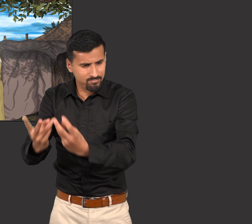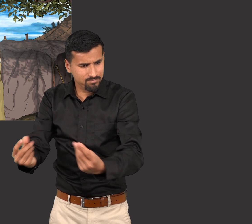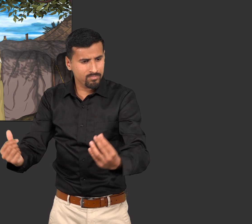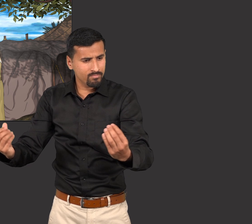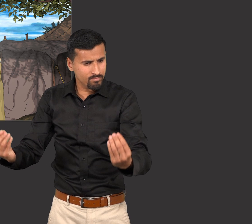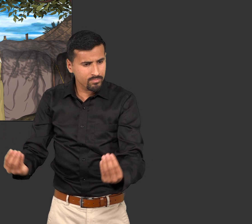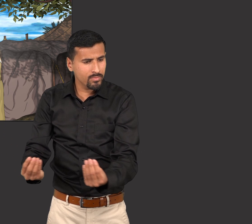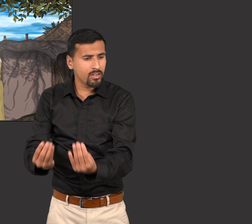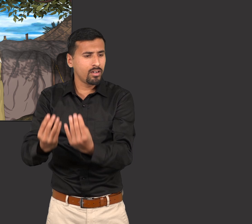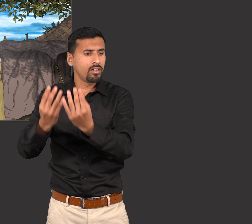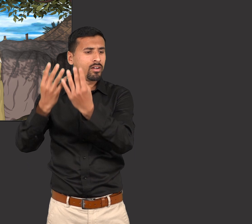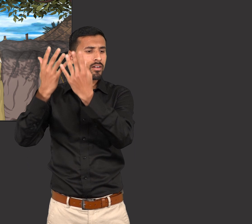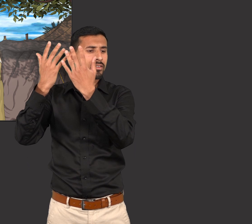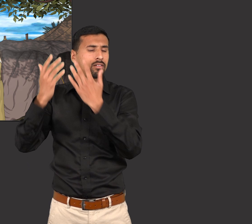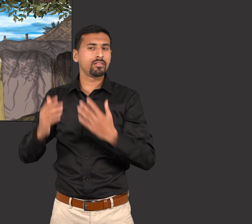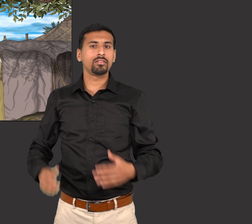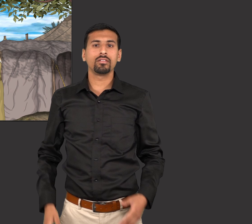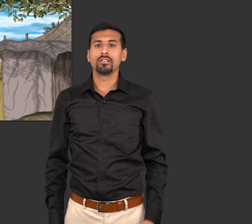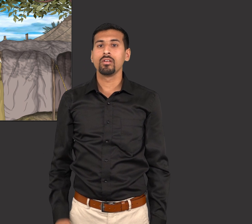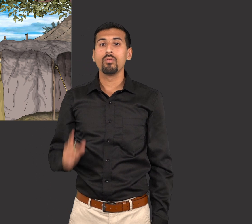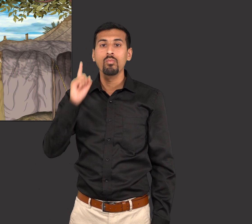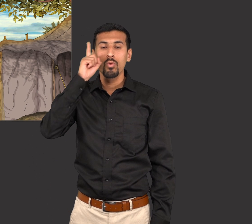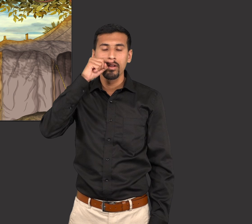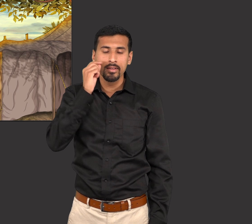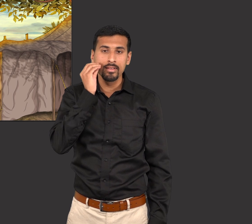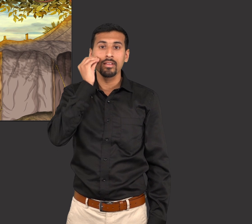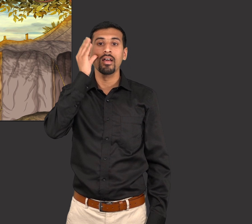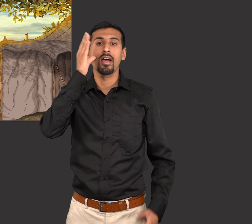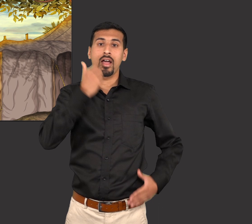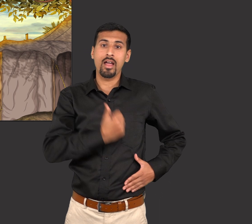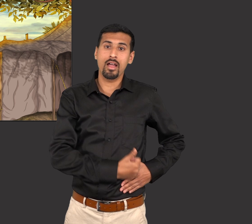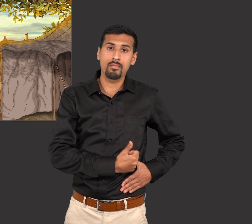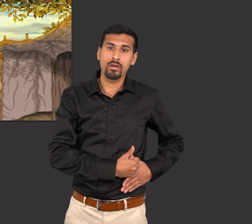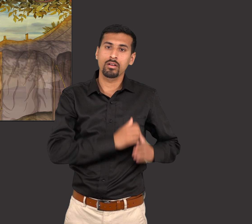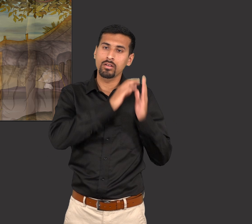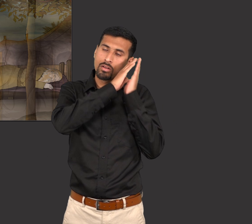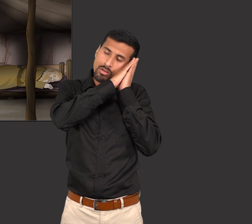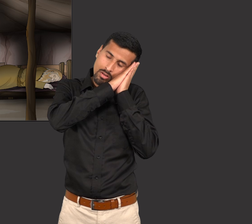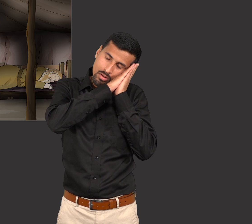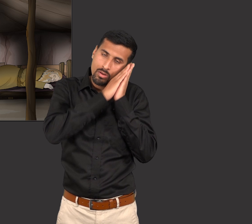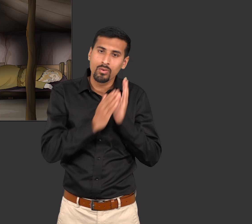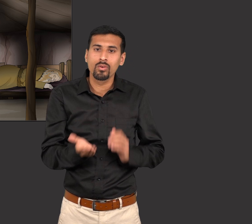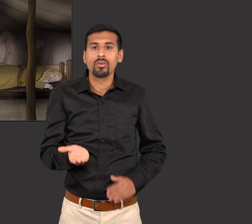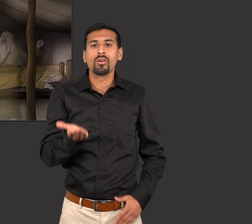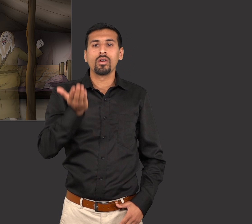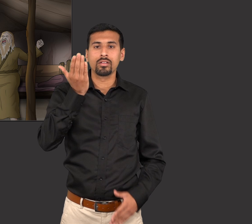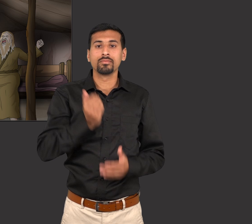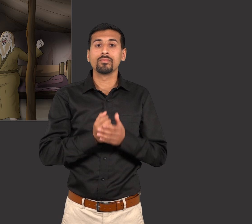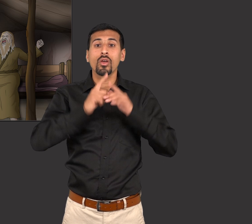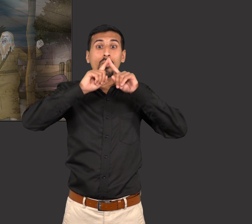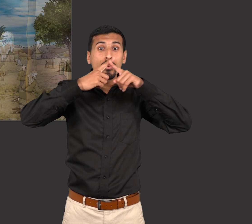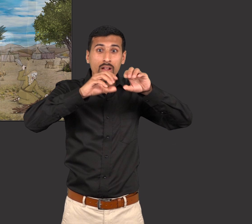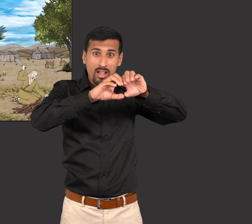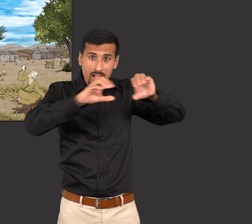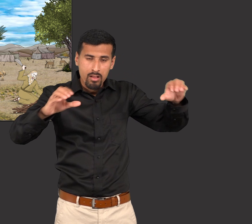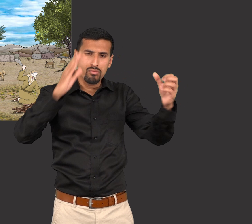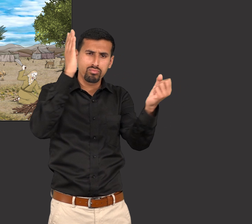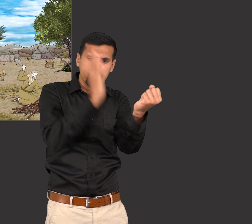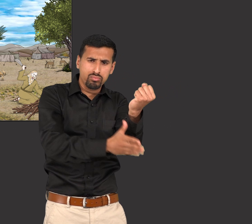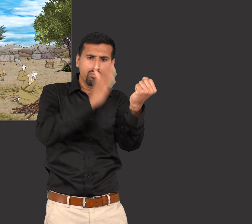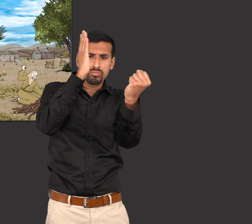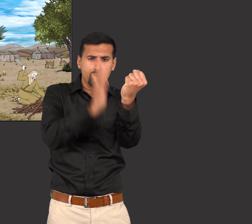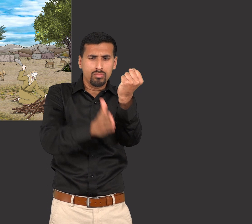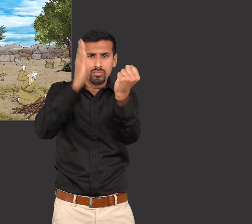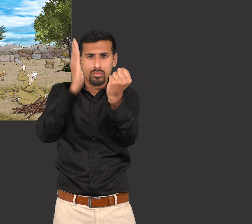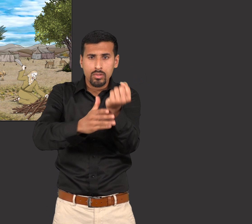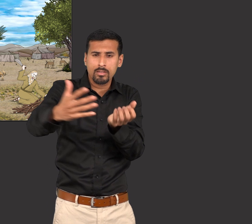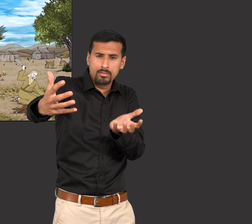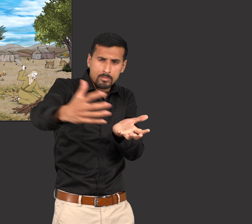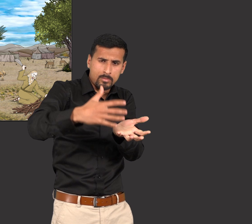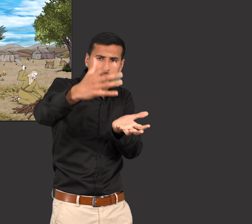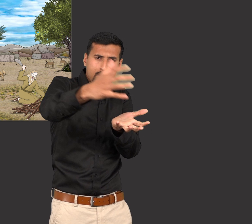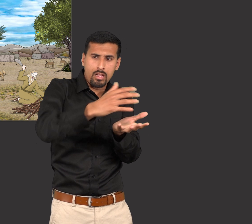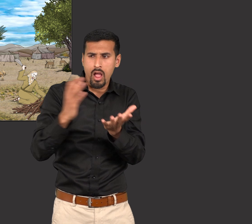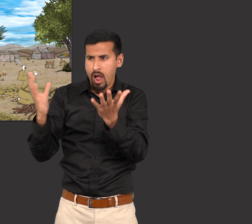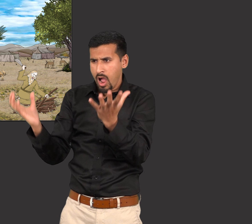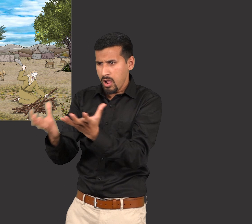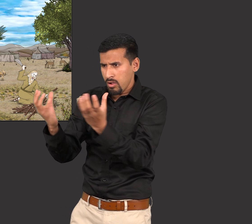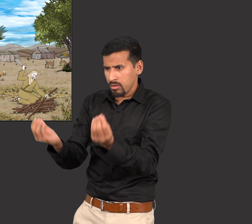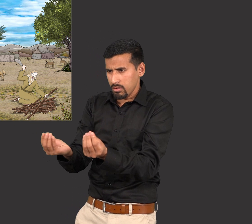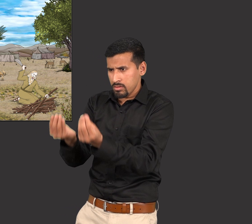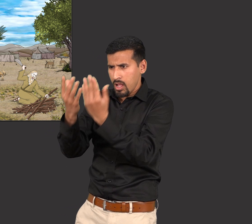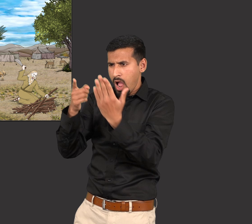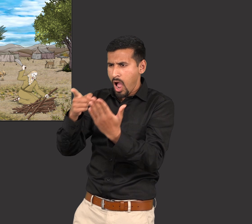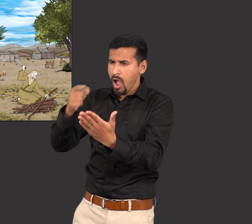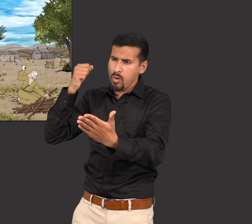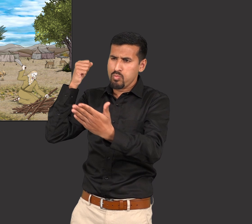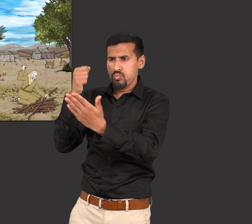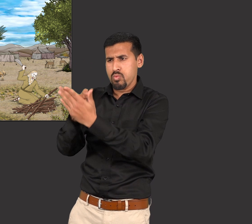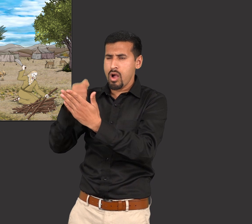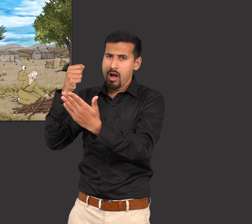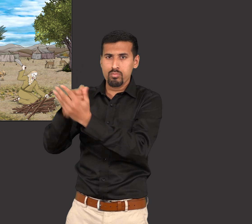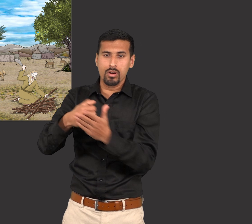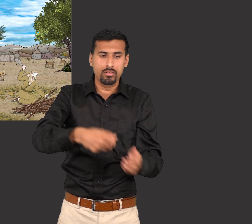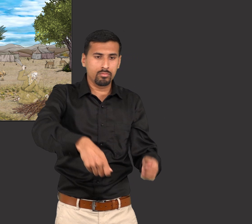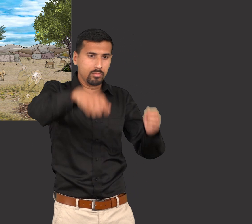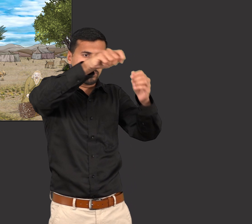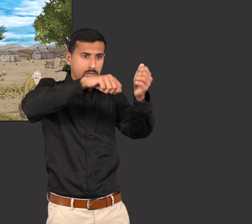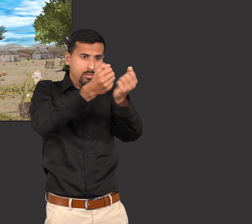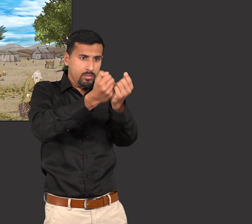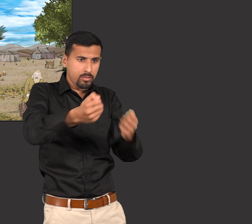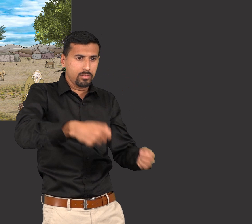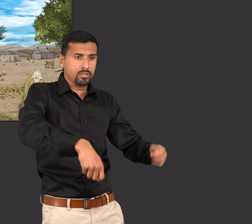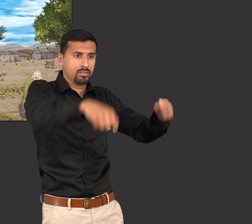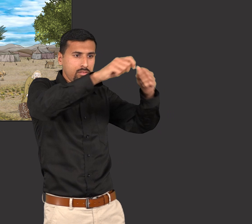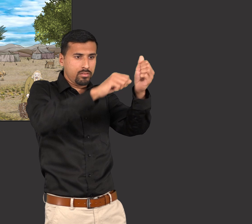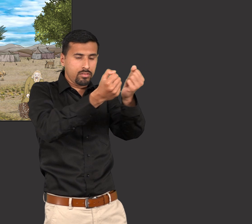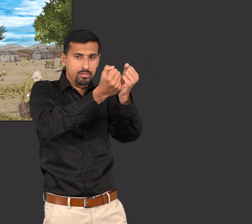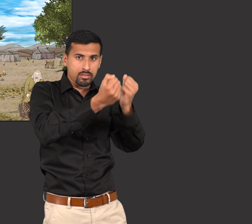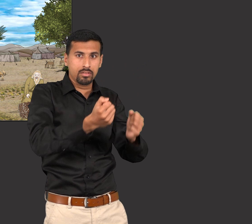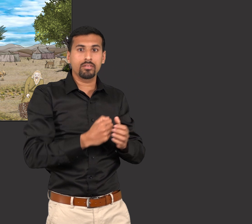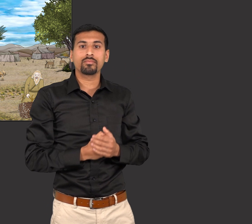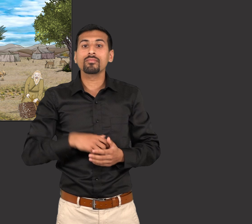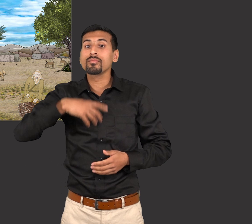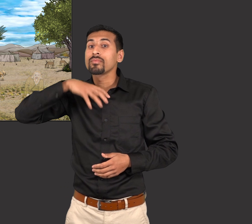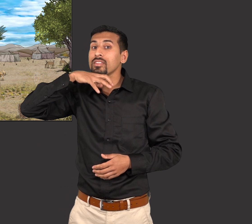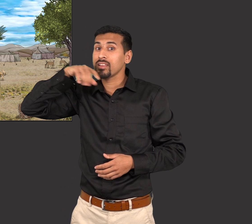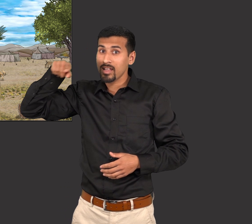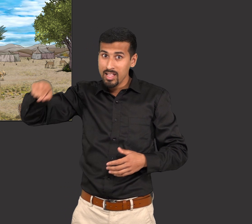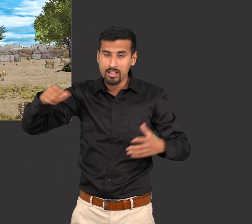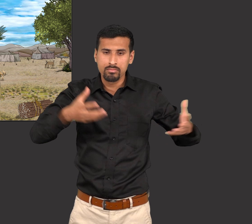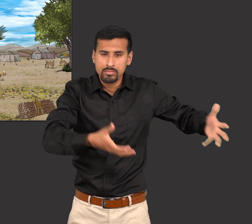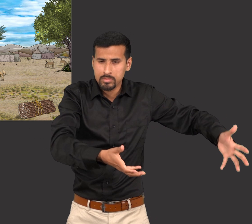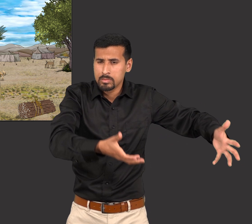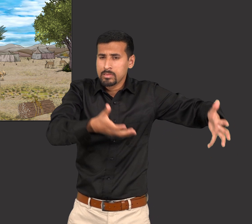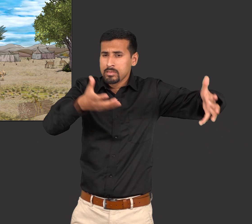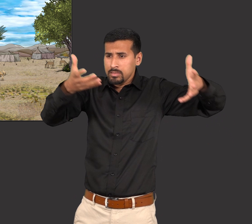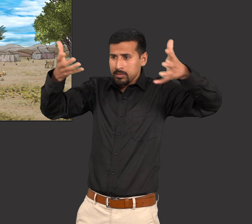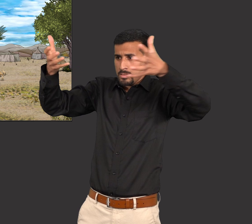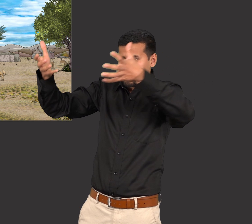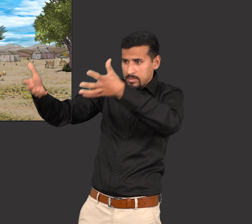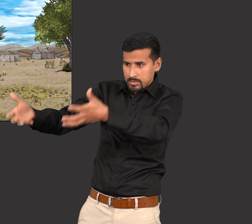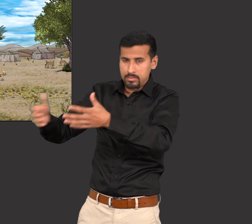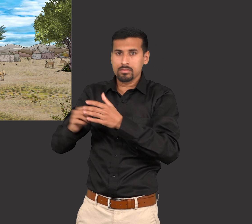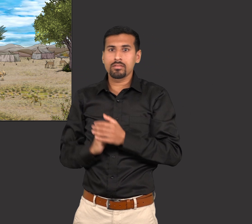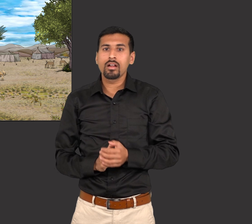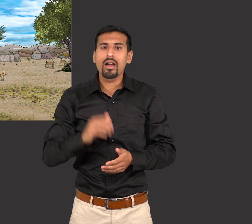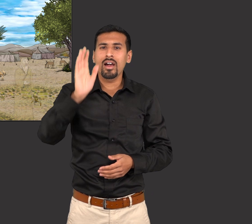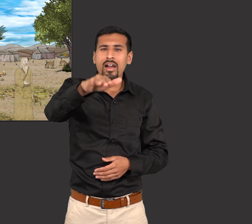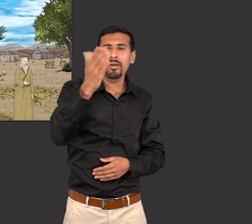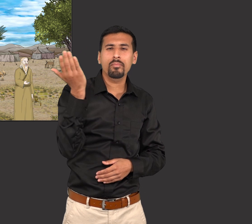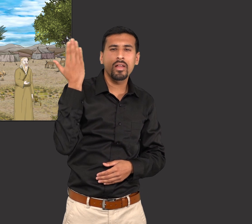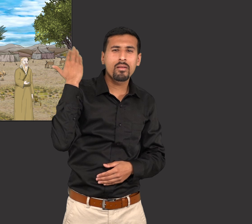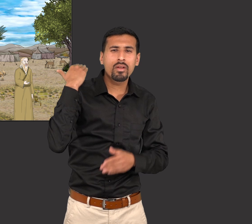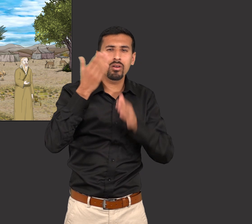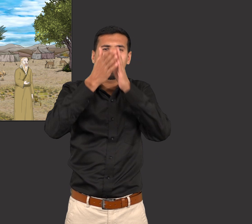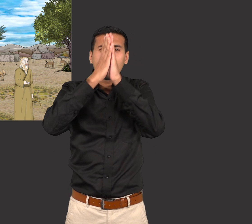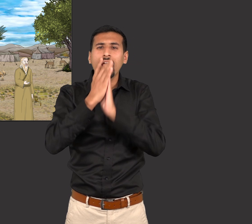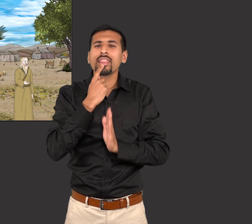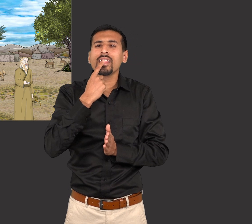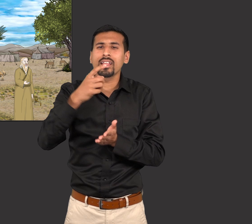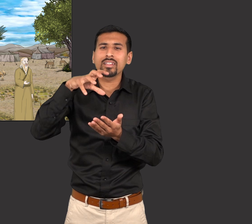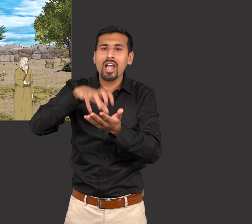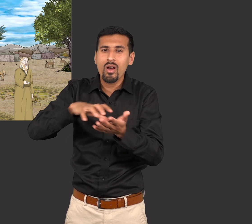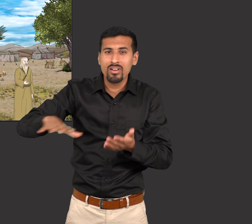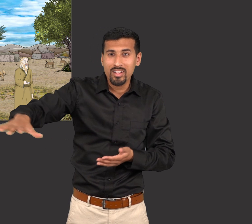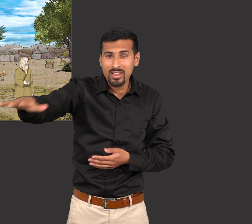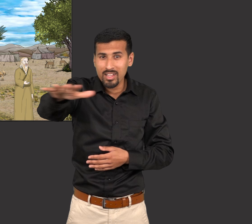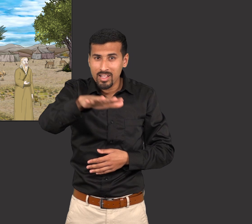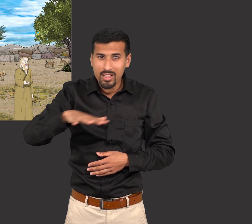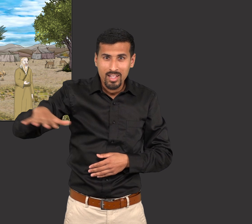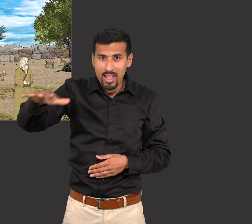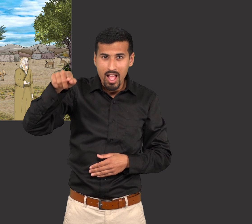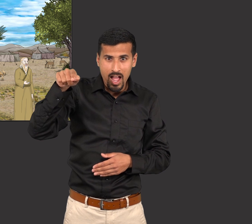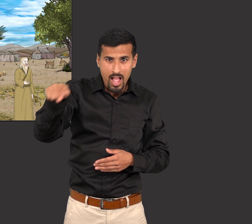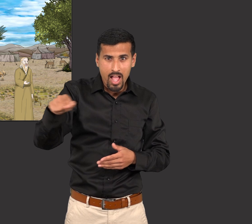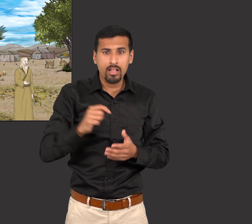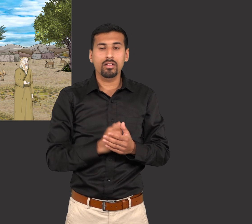So Abraham got up early the next morning, saddled his donkey, and took along two of his servants and his son Isaac.